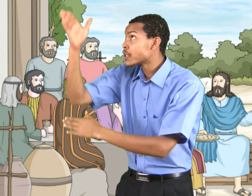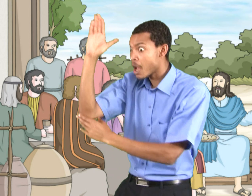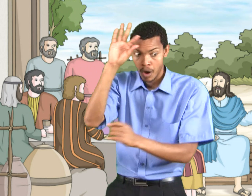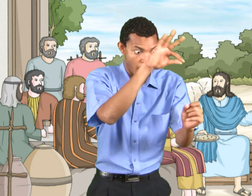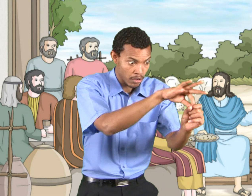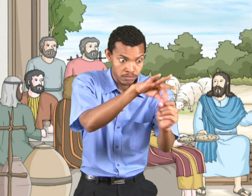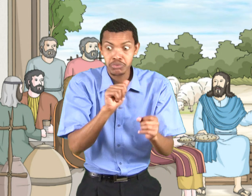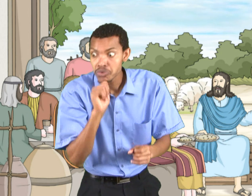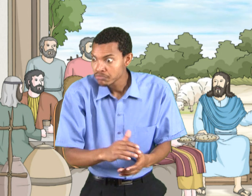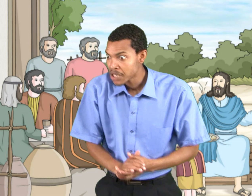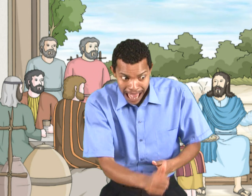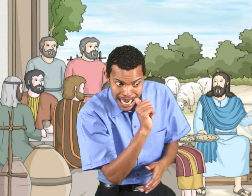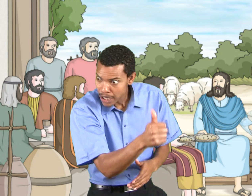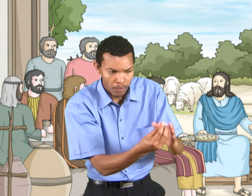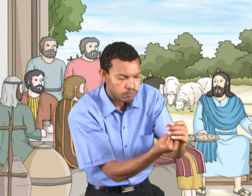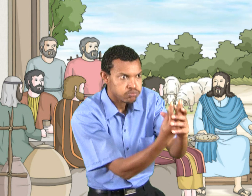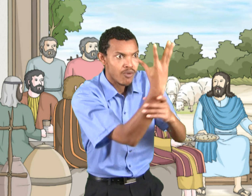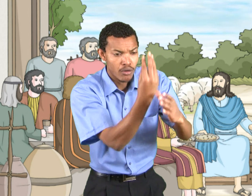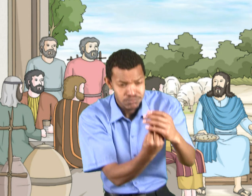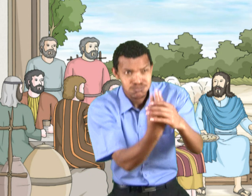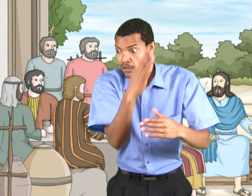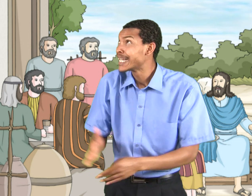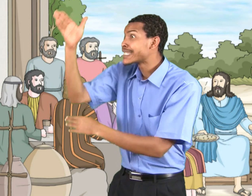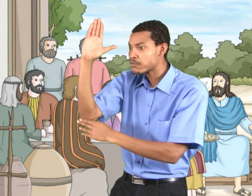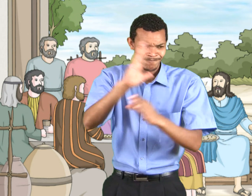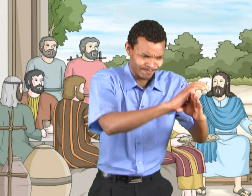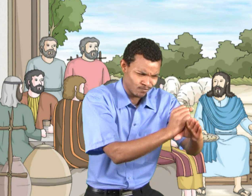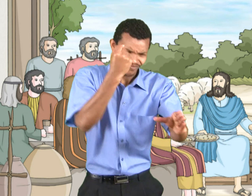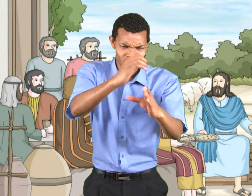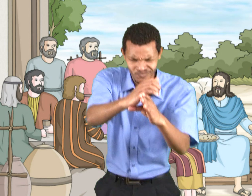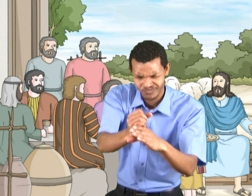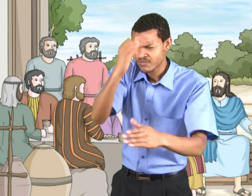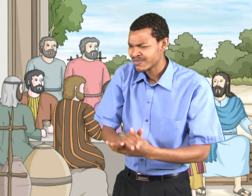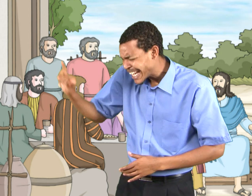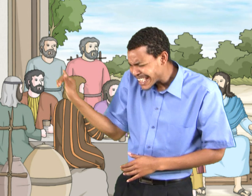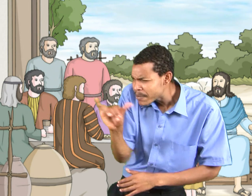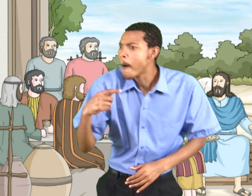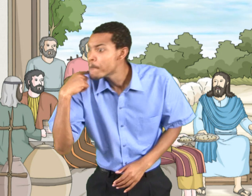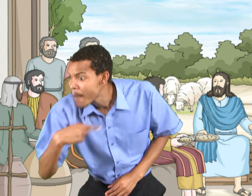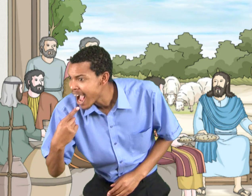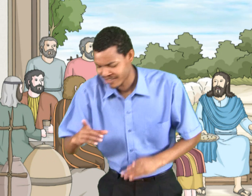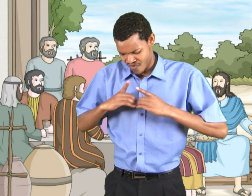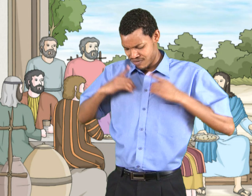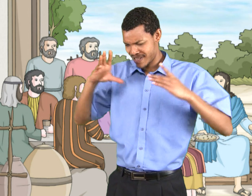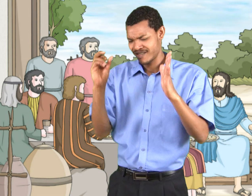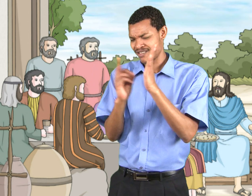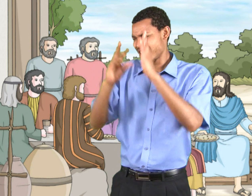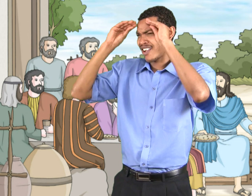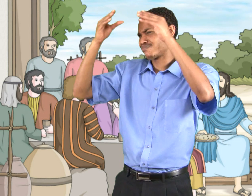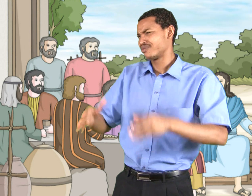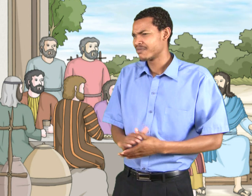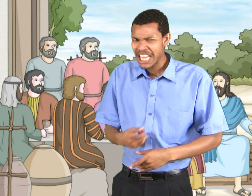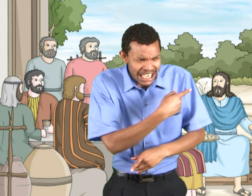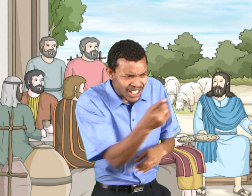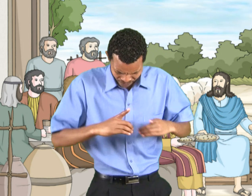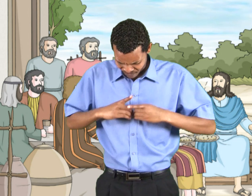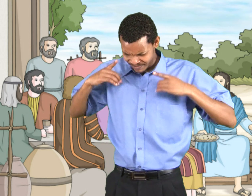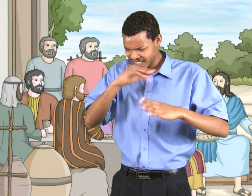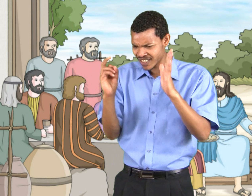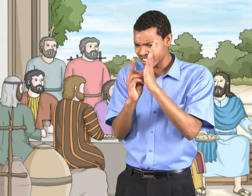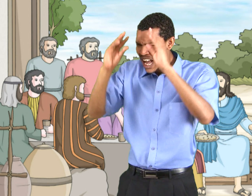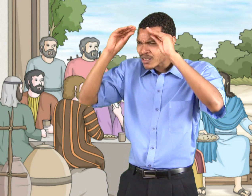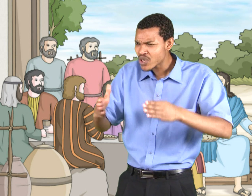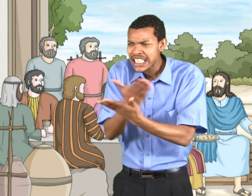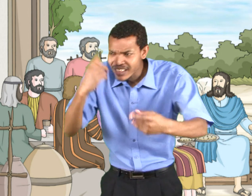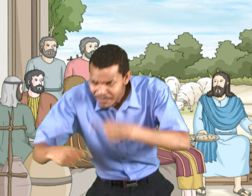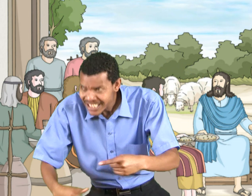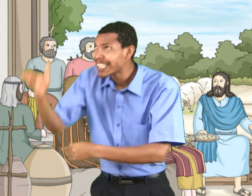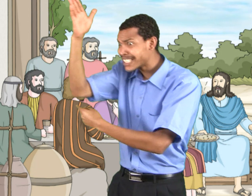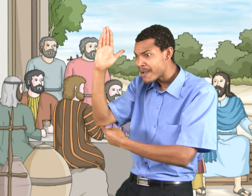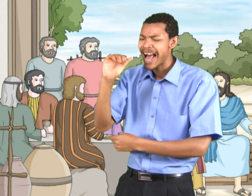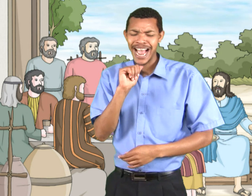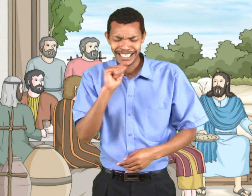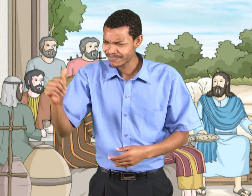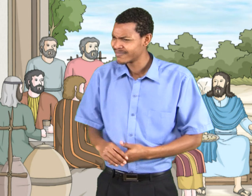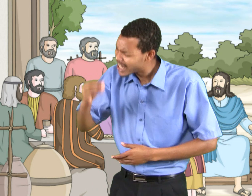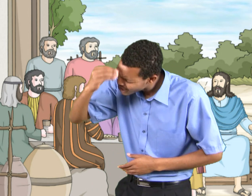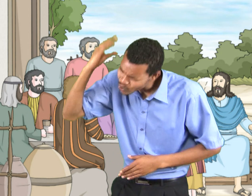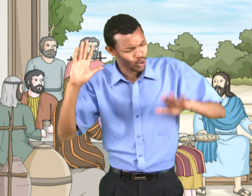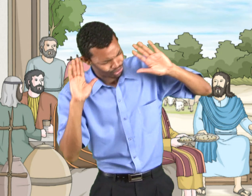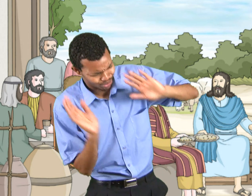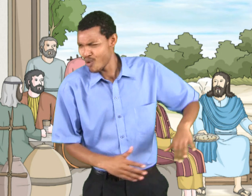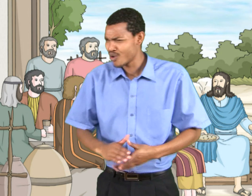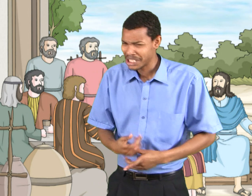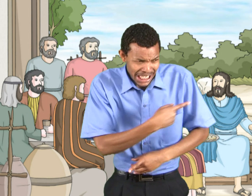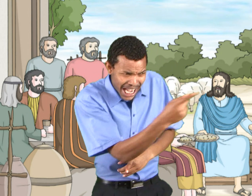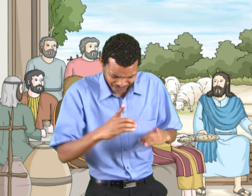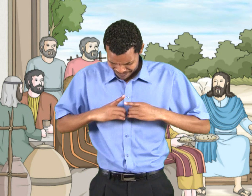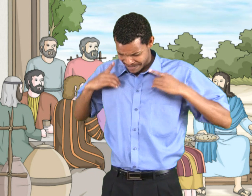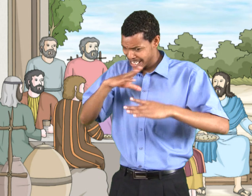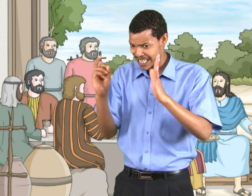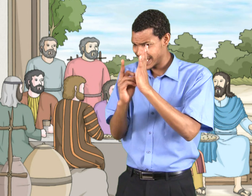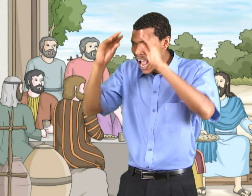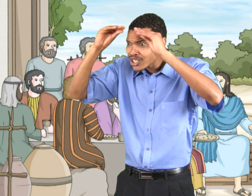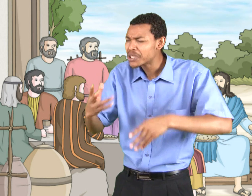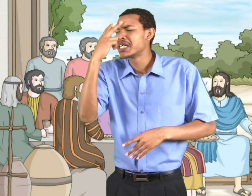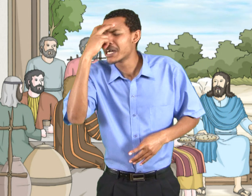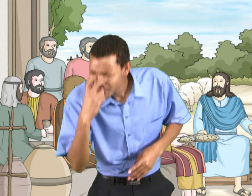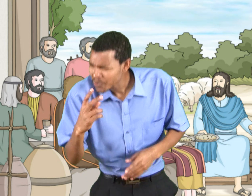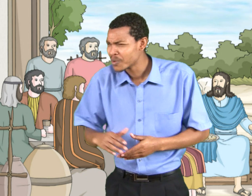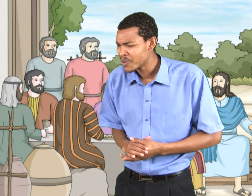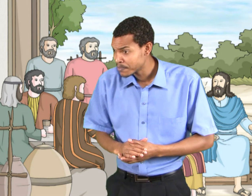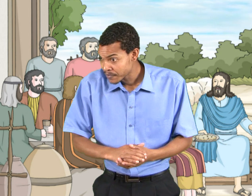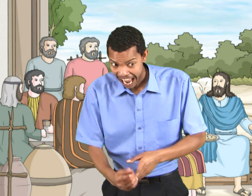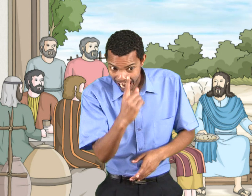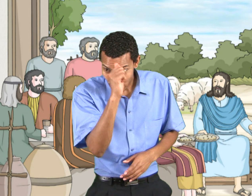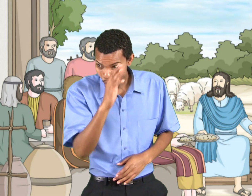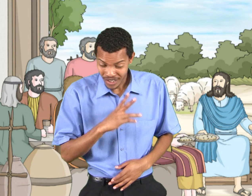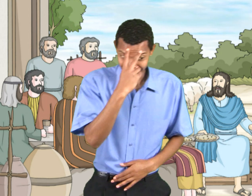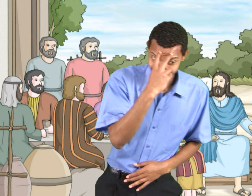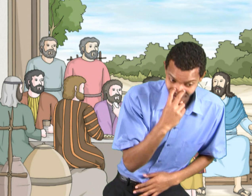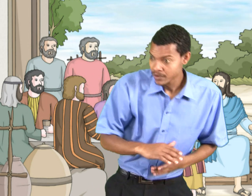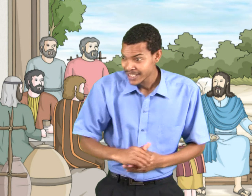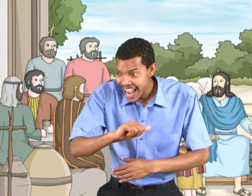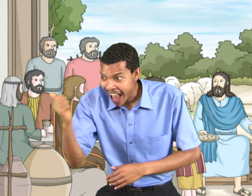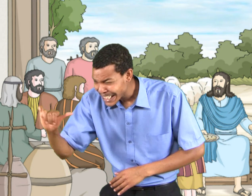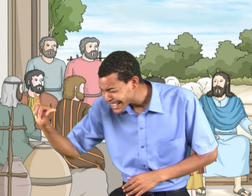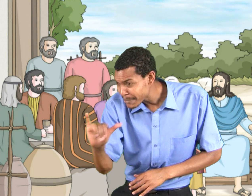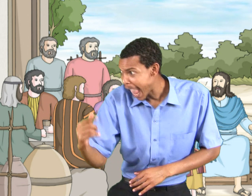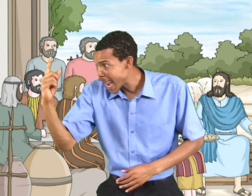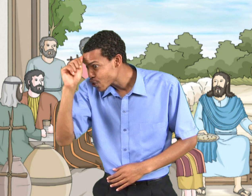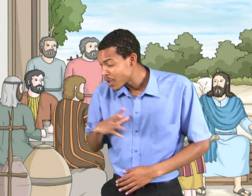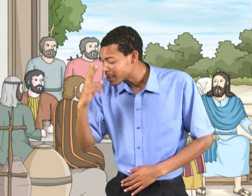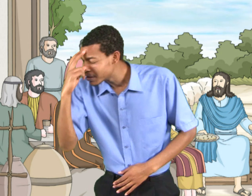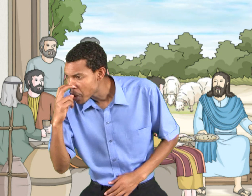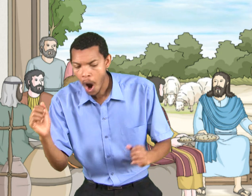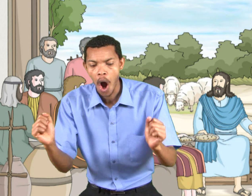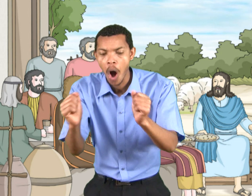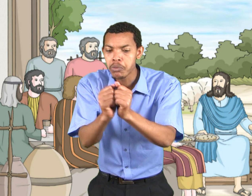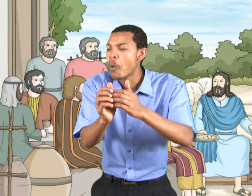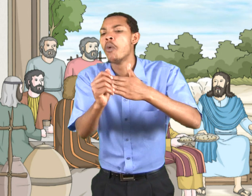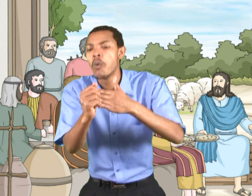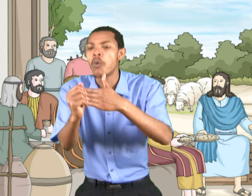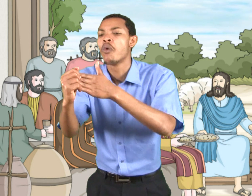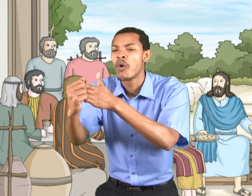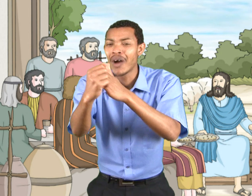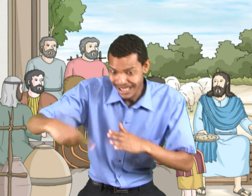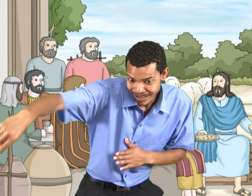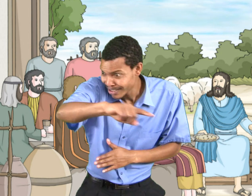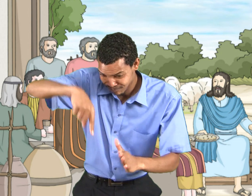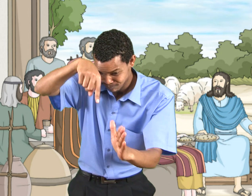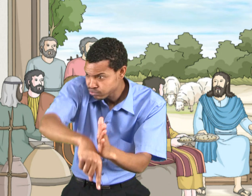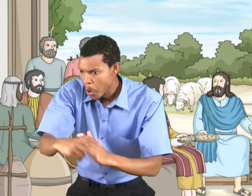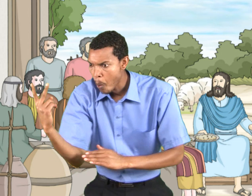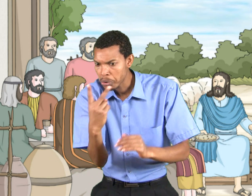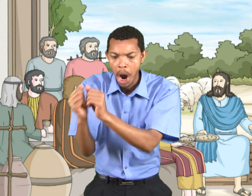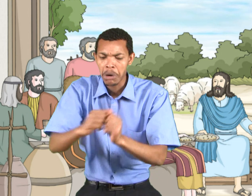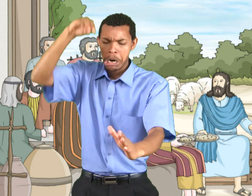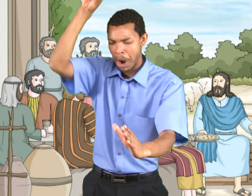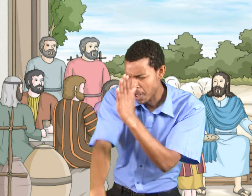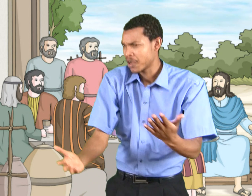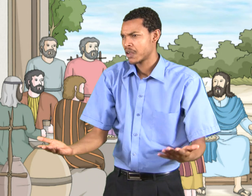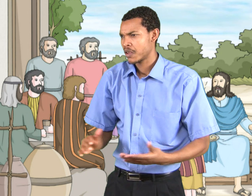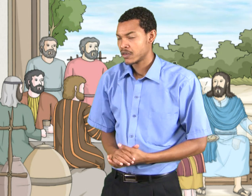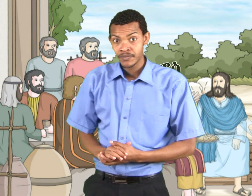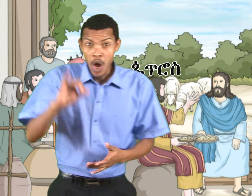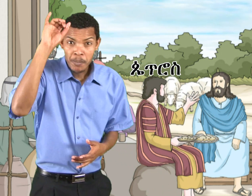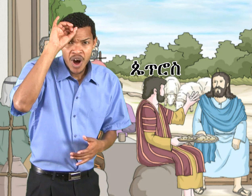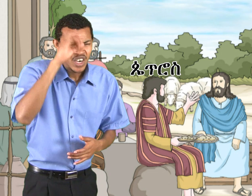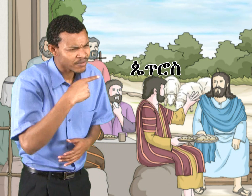But Jesus replied, “Every plant that My heavenly Father has not planted will be pulled up by its roots. Disregard them! They are blind guides. If a blind man leads a blind man, both will fall into a pit.”